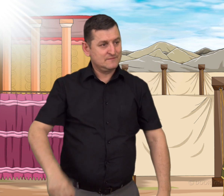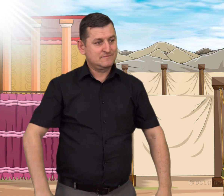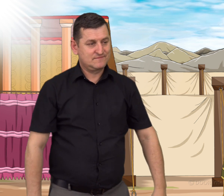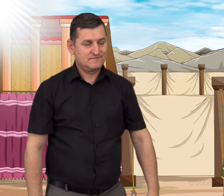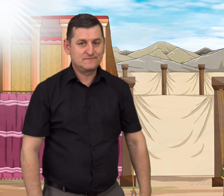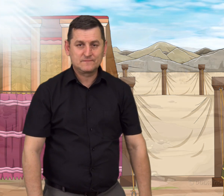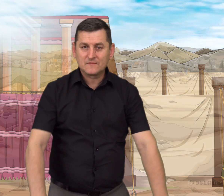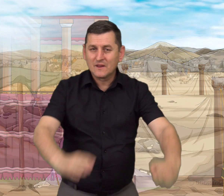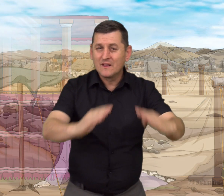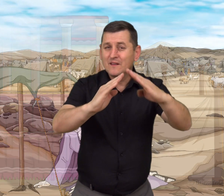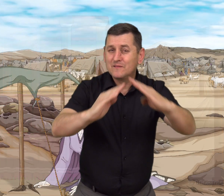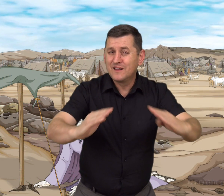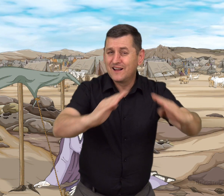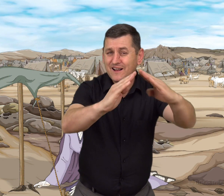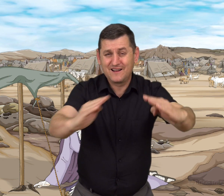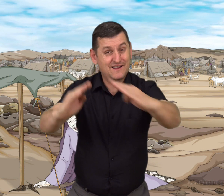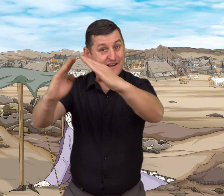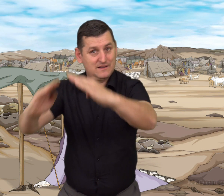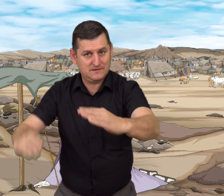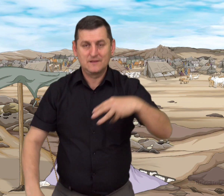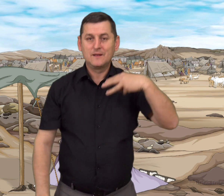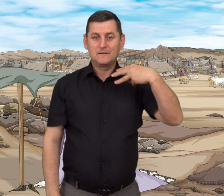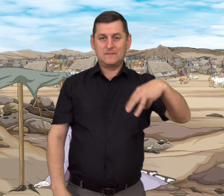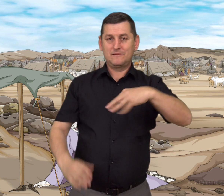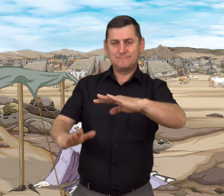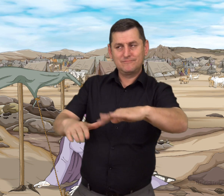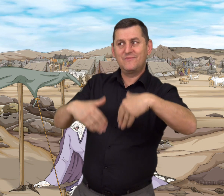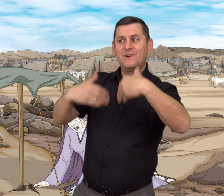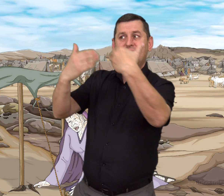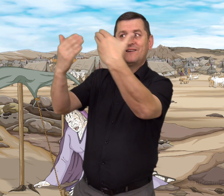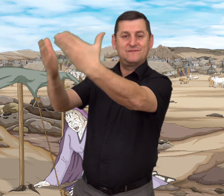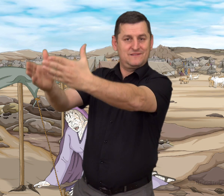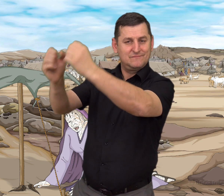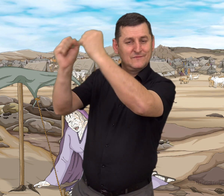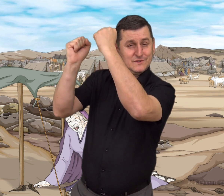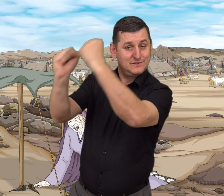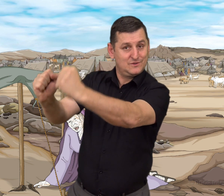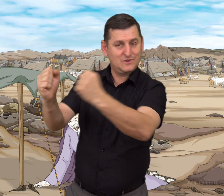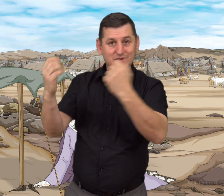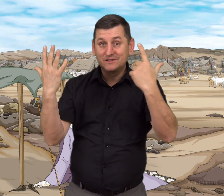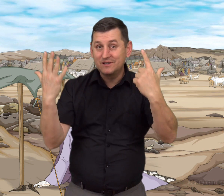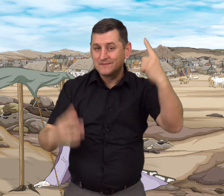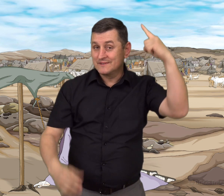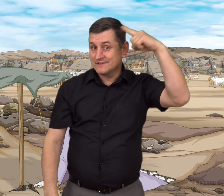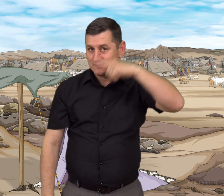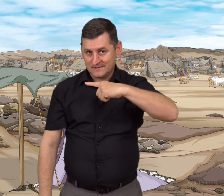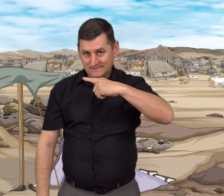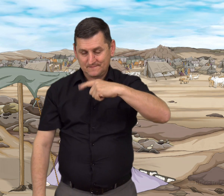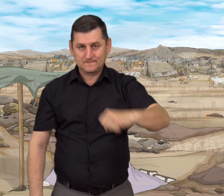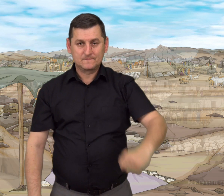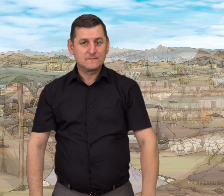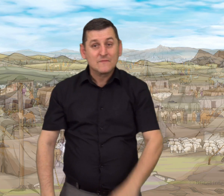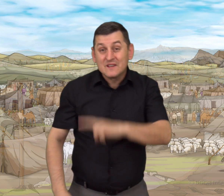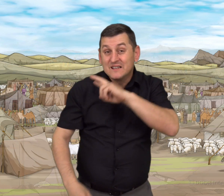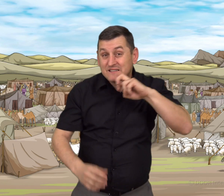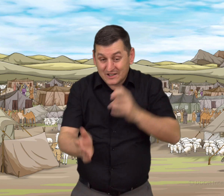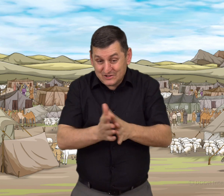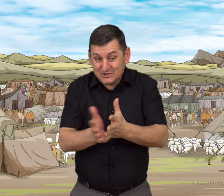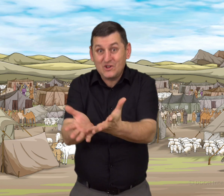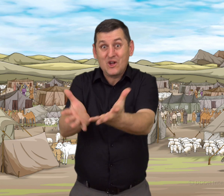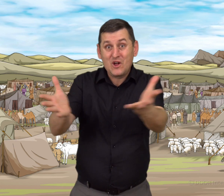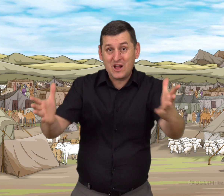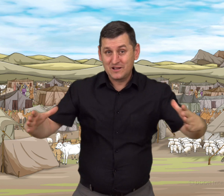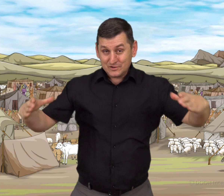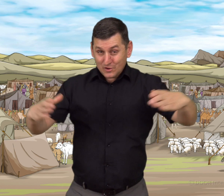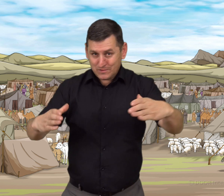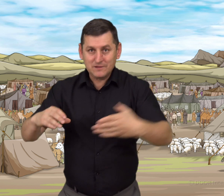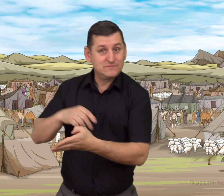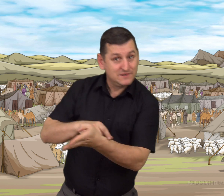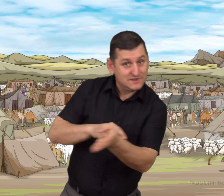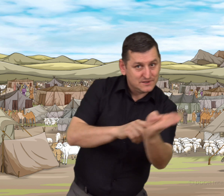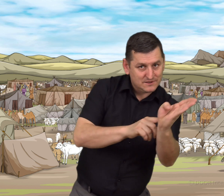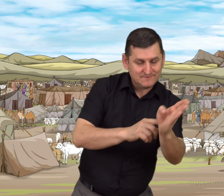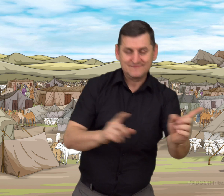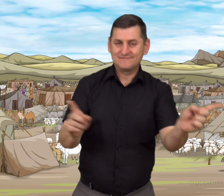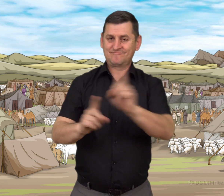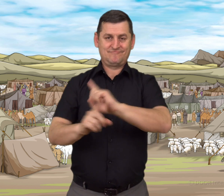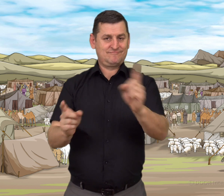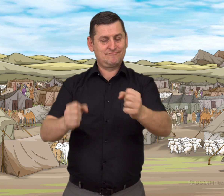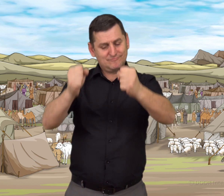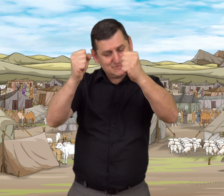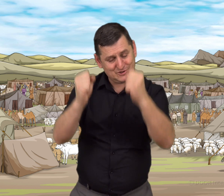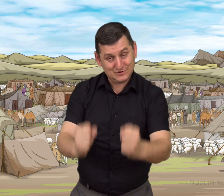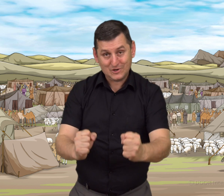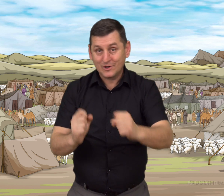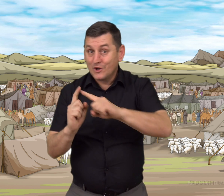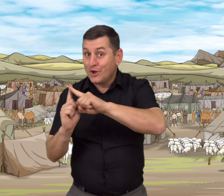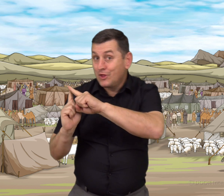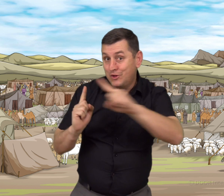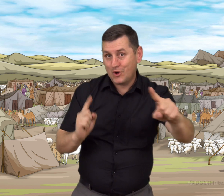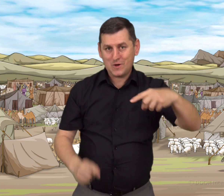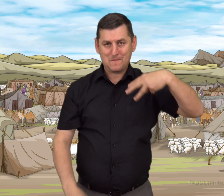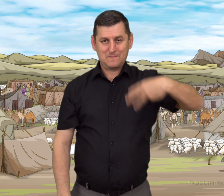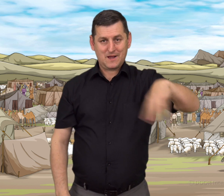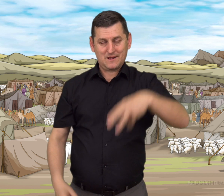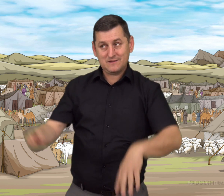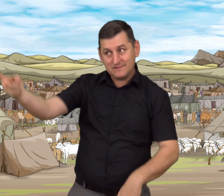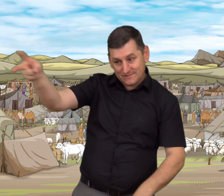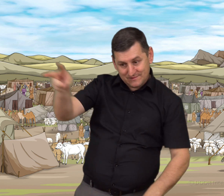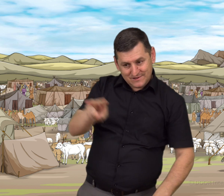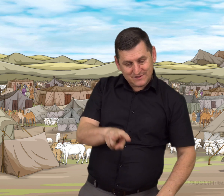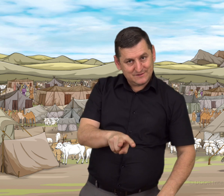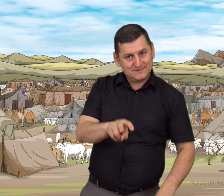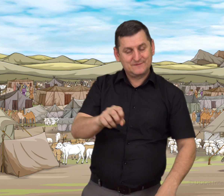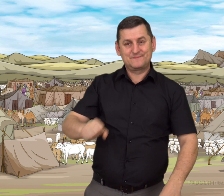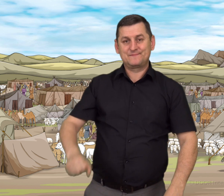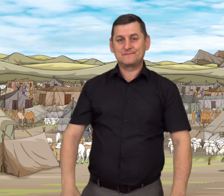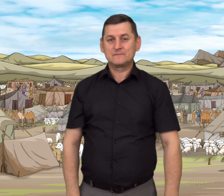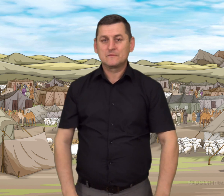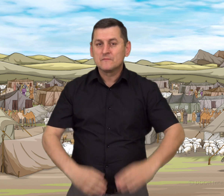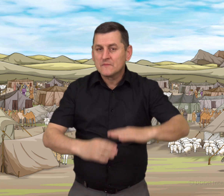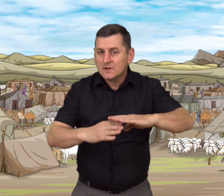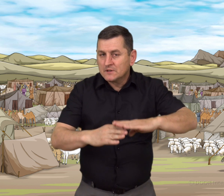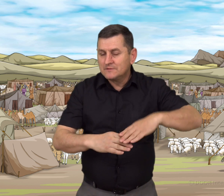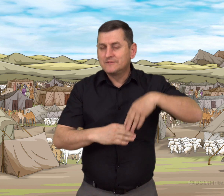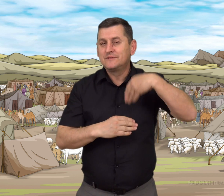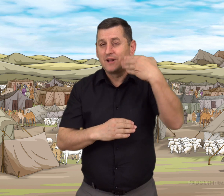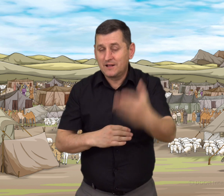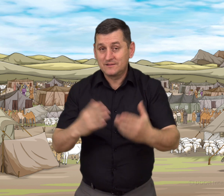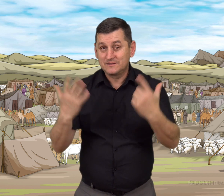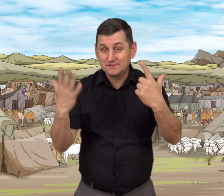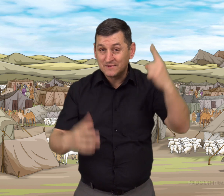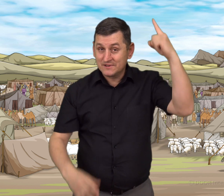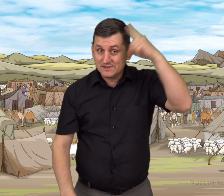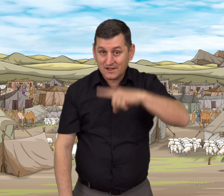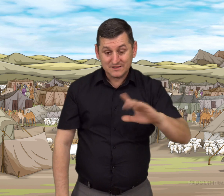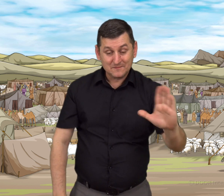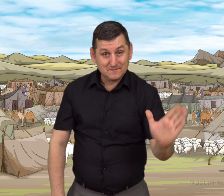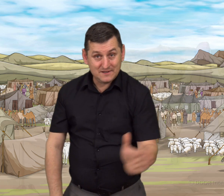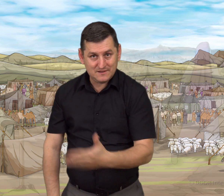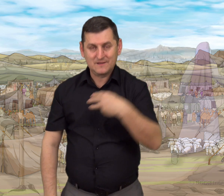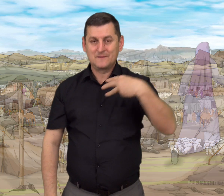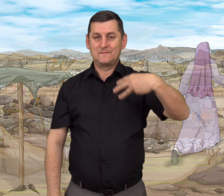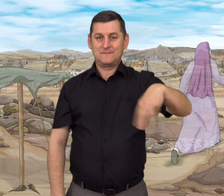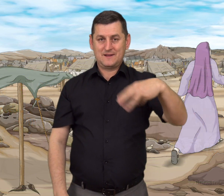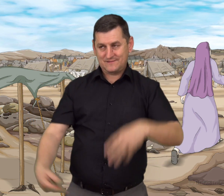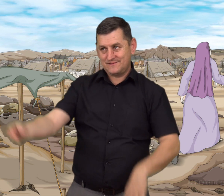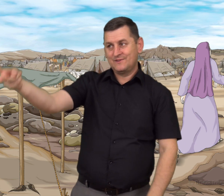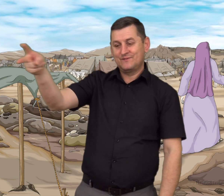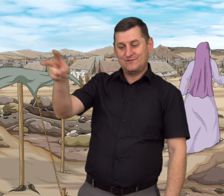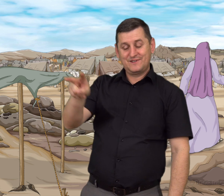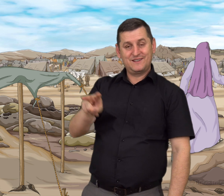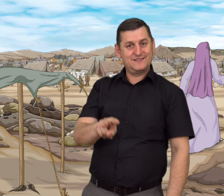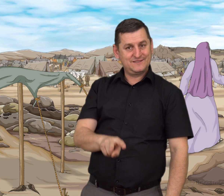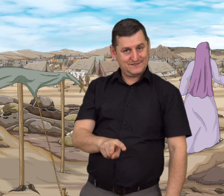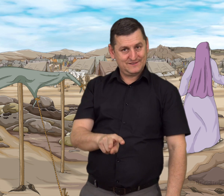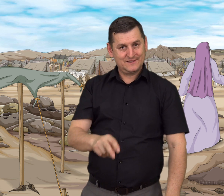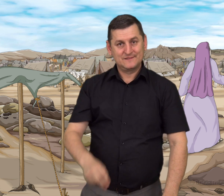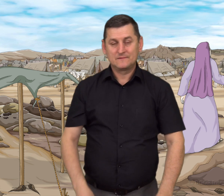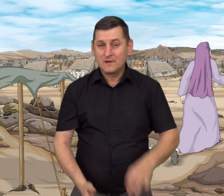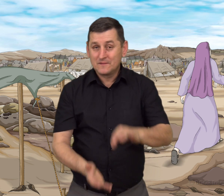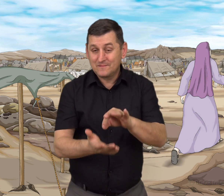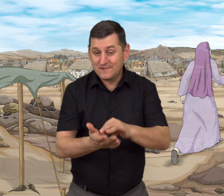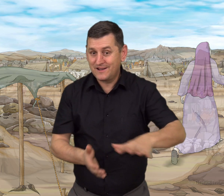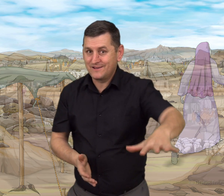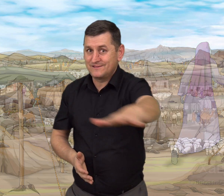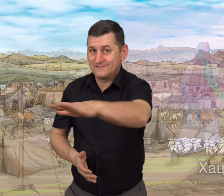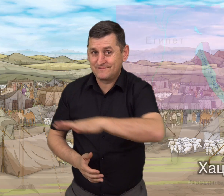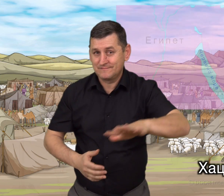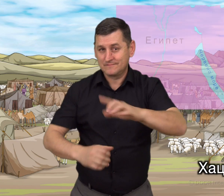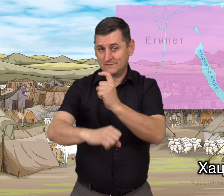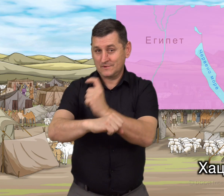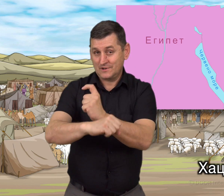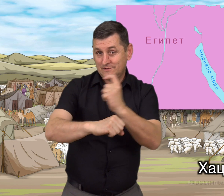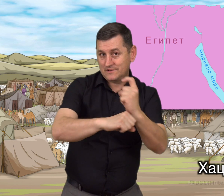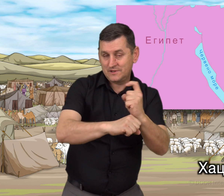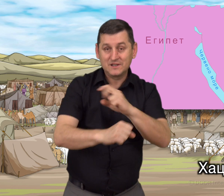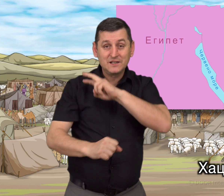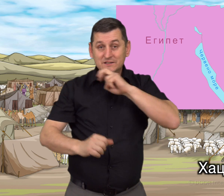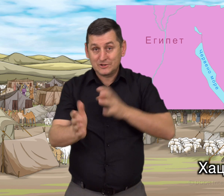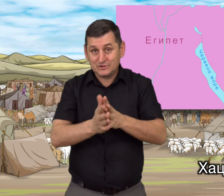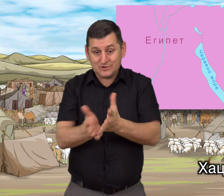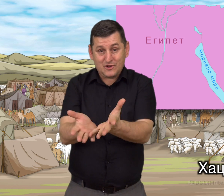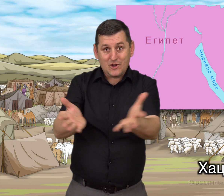Let her be confined outside the camp for seven days; after that she may be brought back in.” So Miriam was confined outside the camp for seven days, and the people did not move on until she was brought in again.